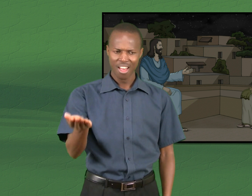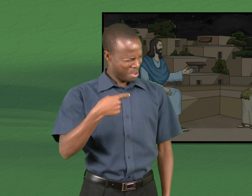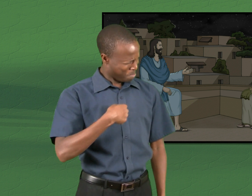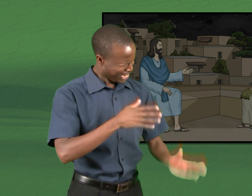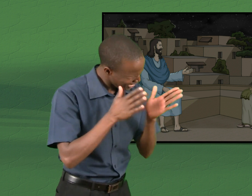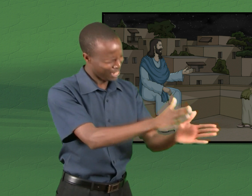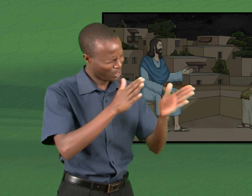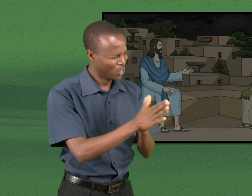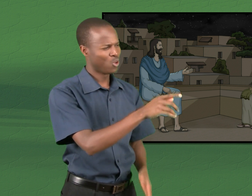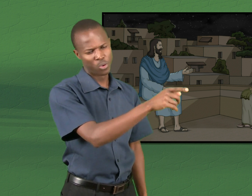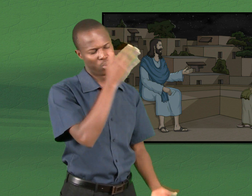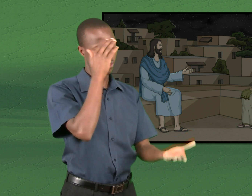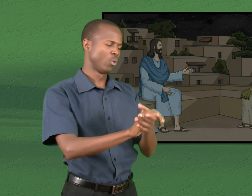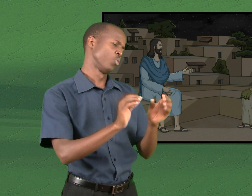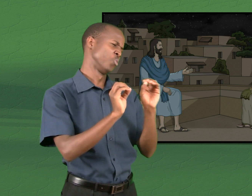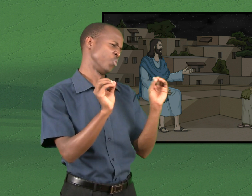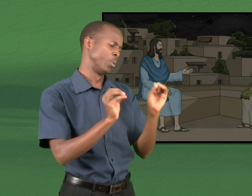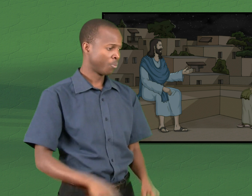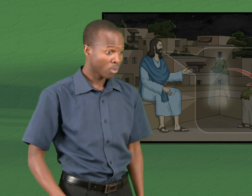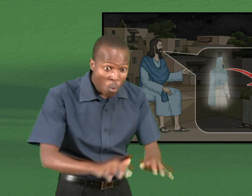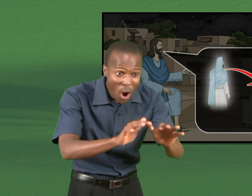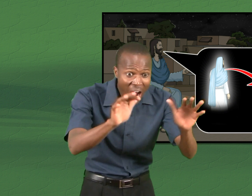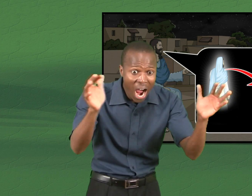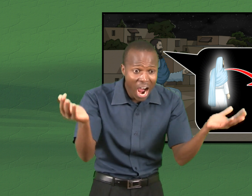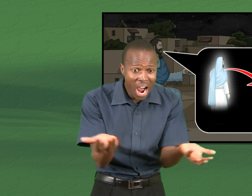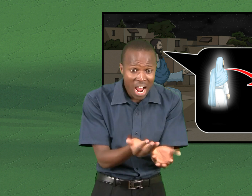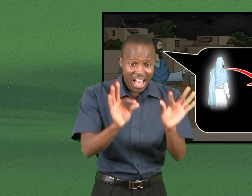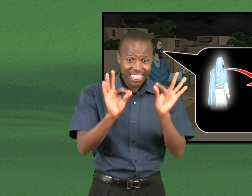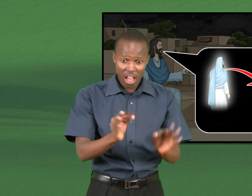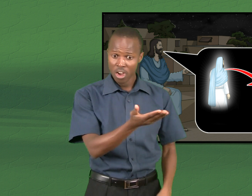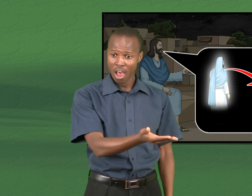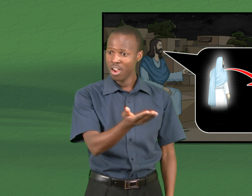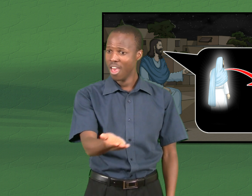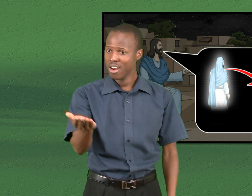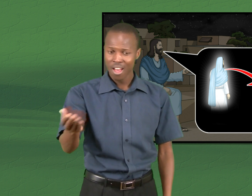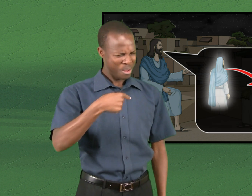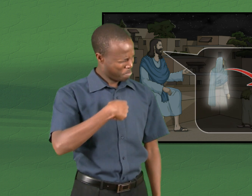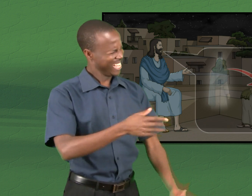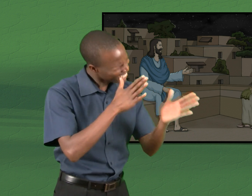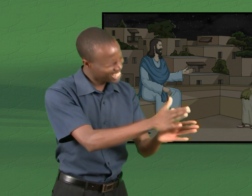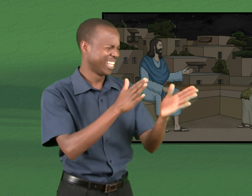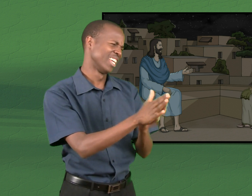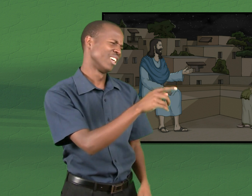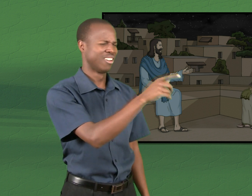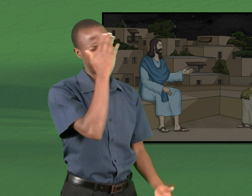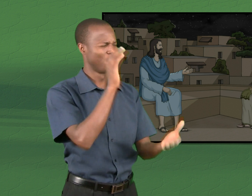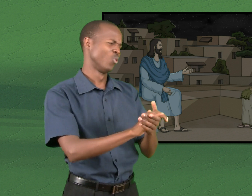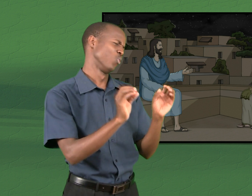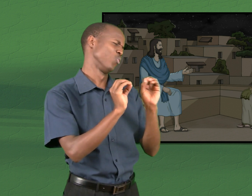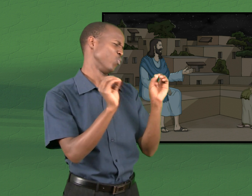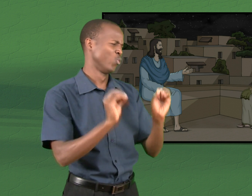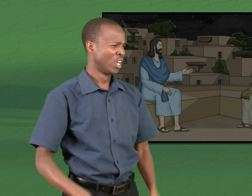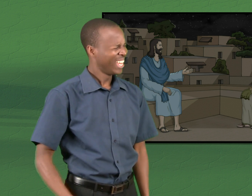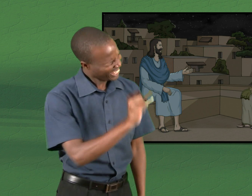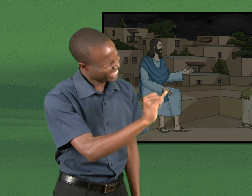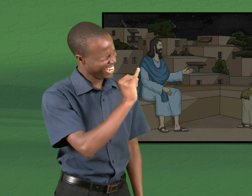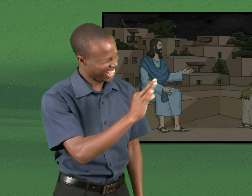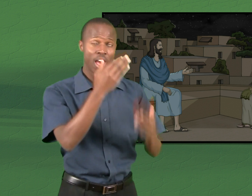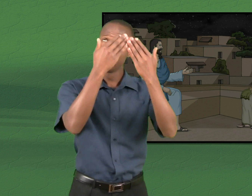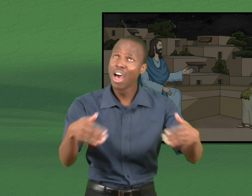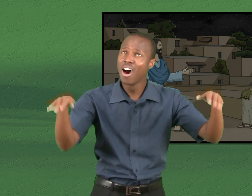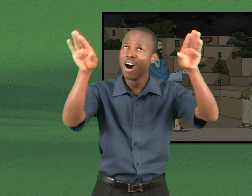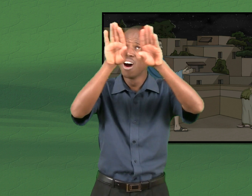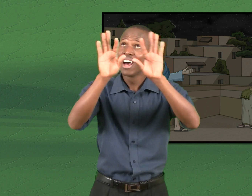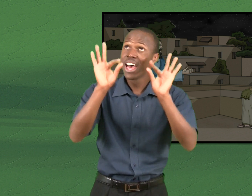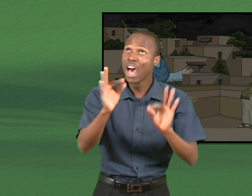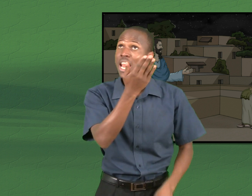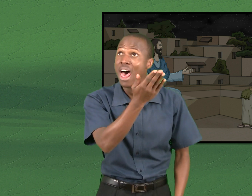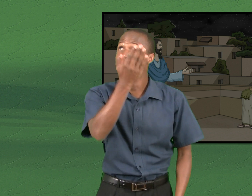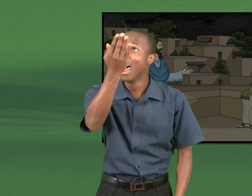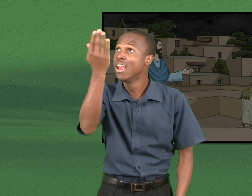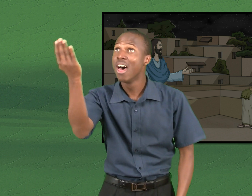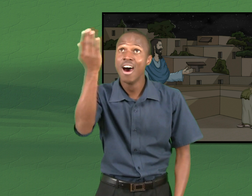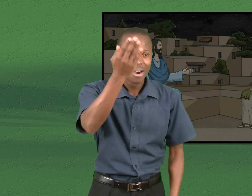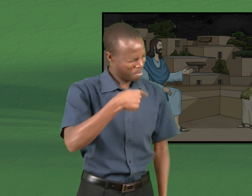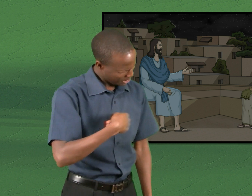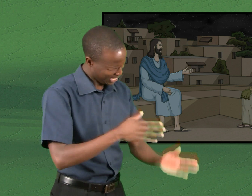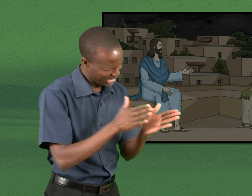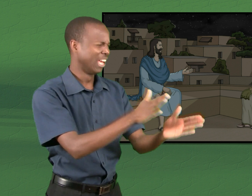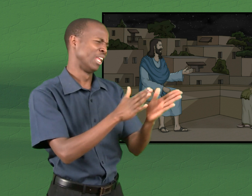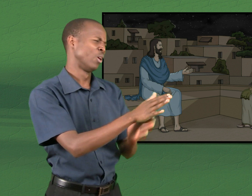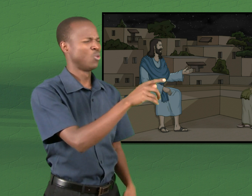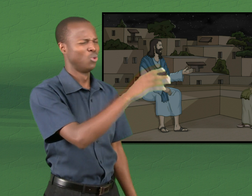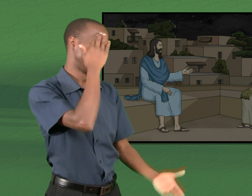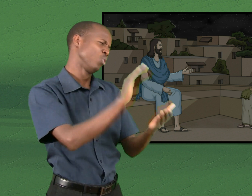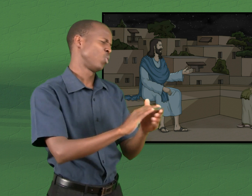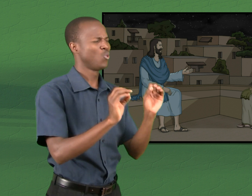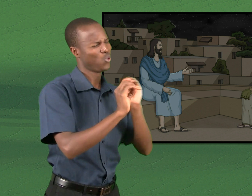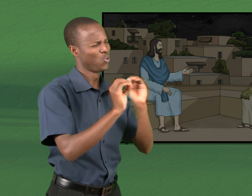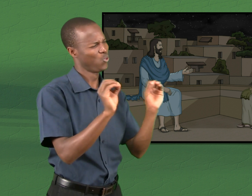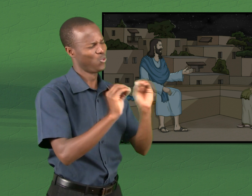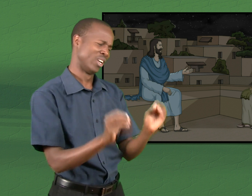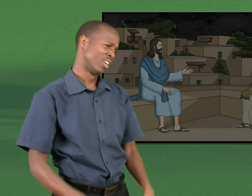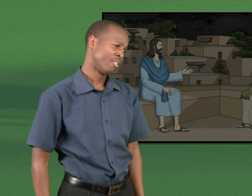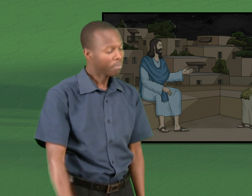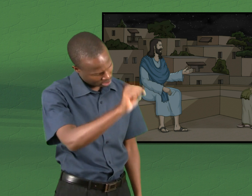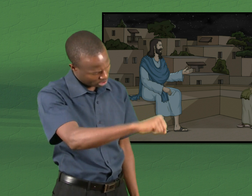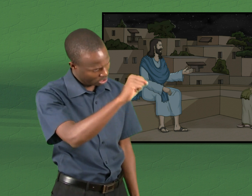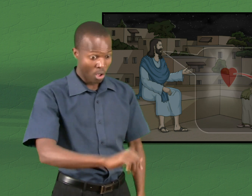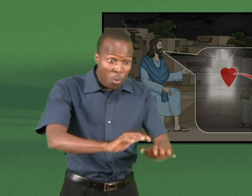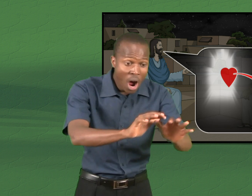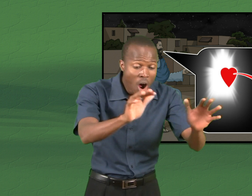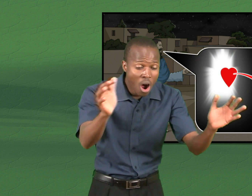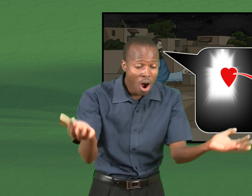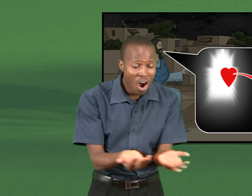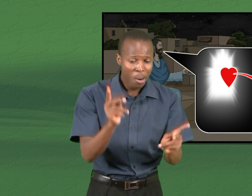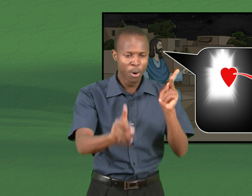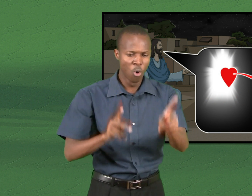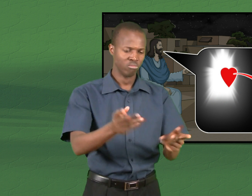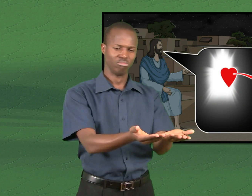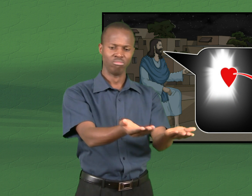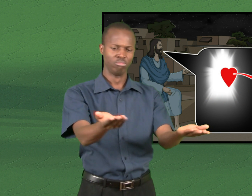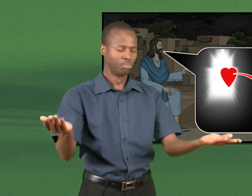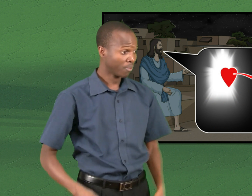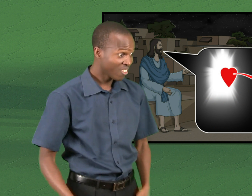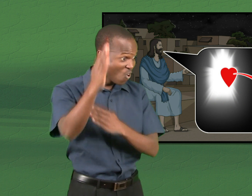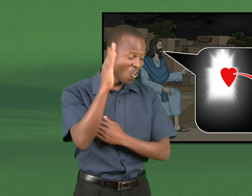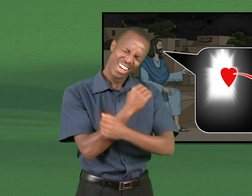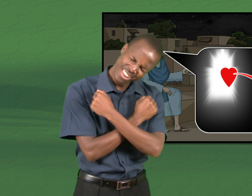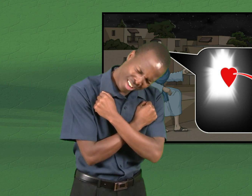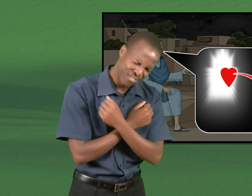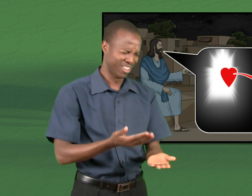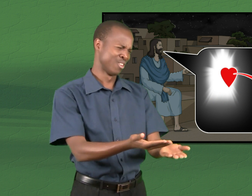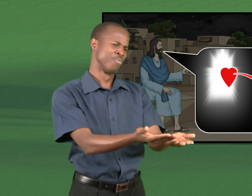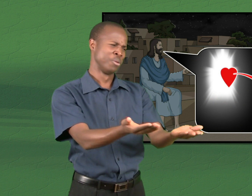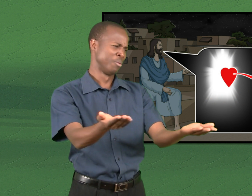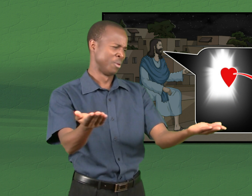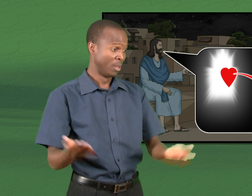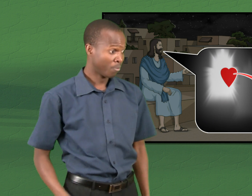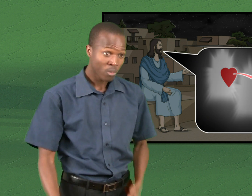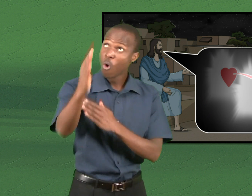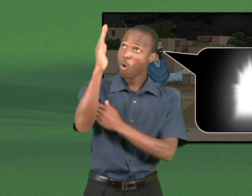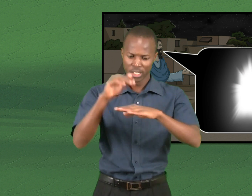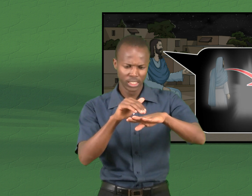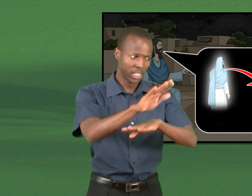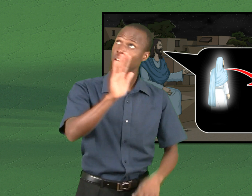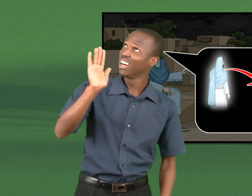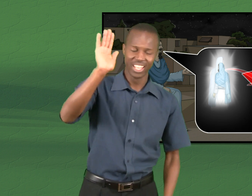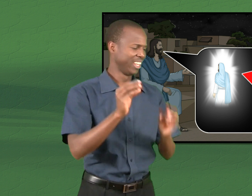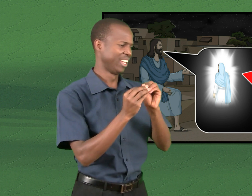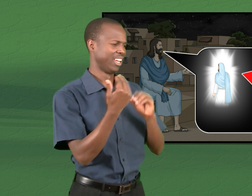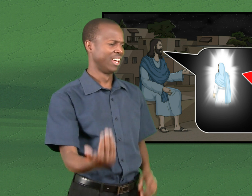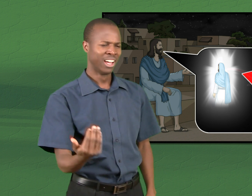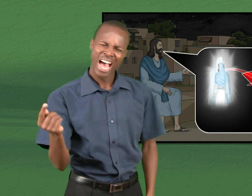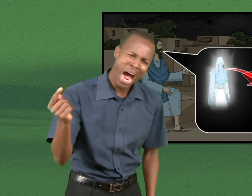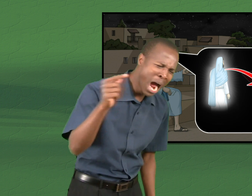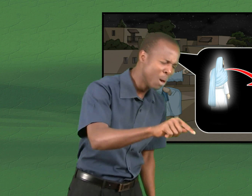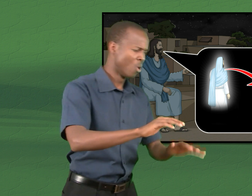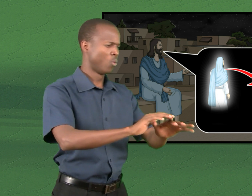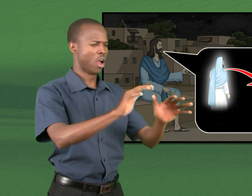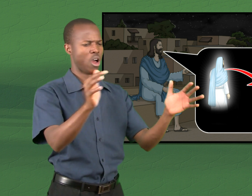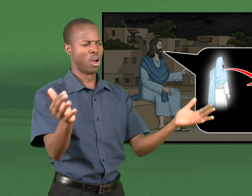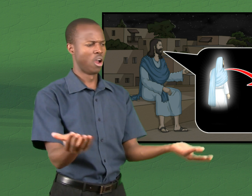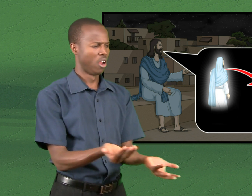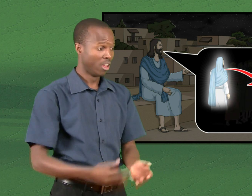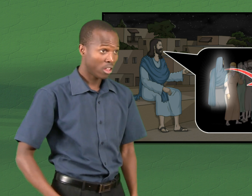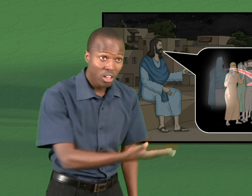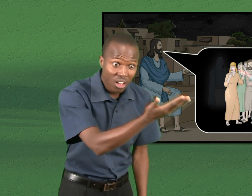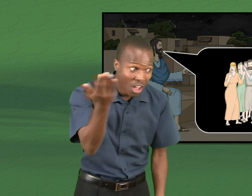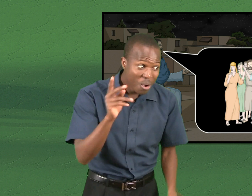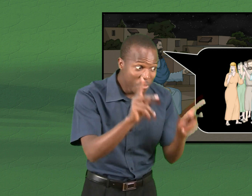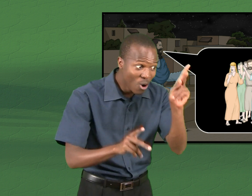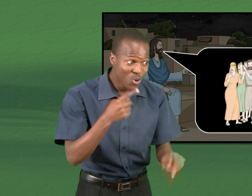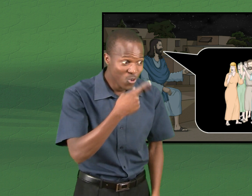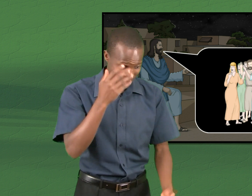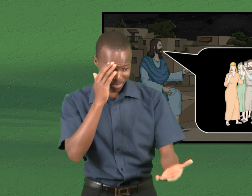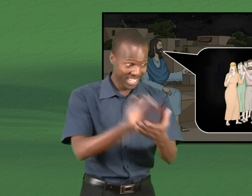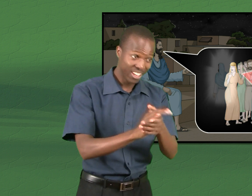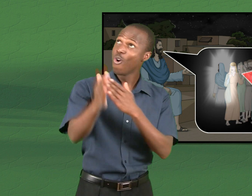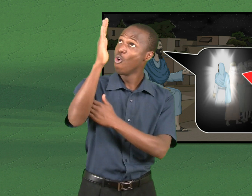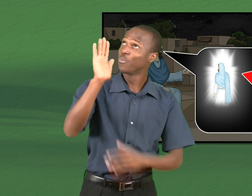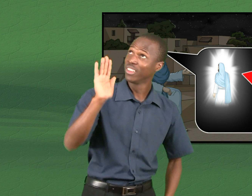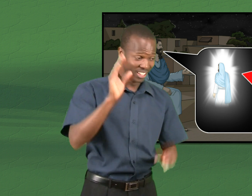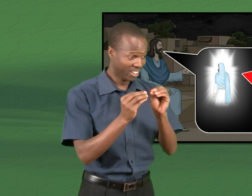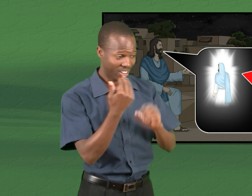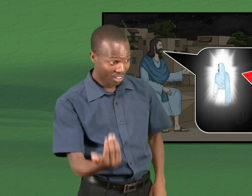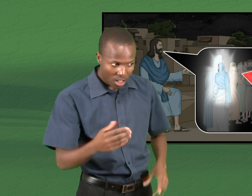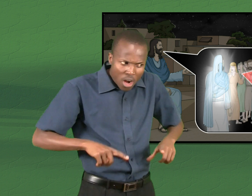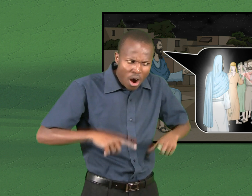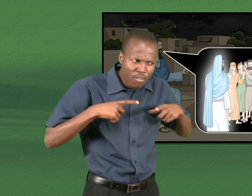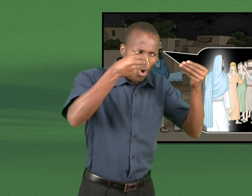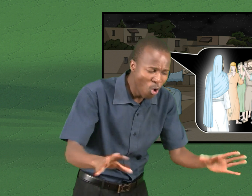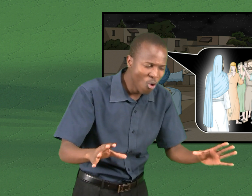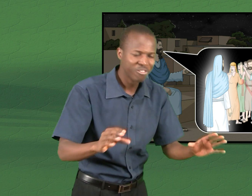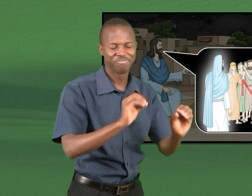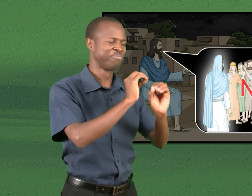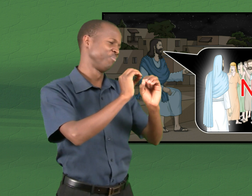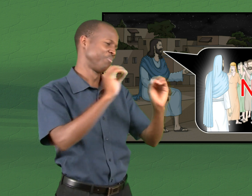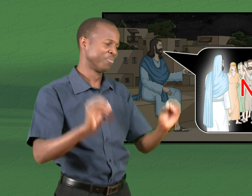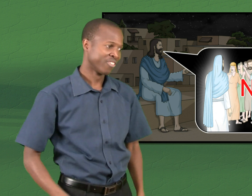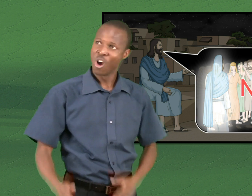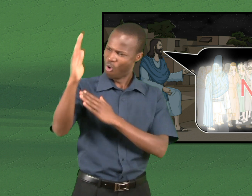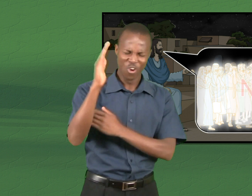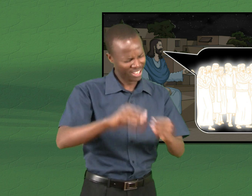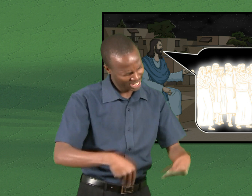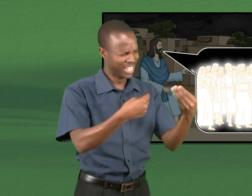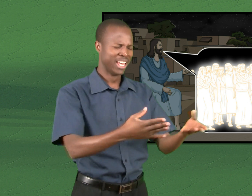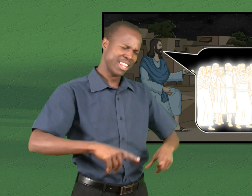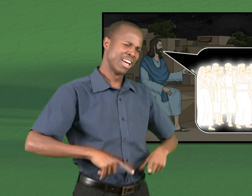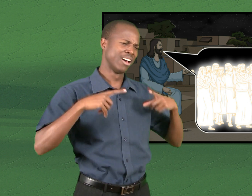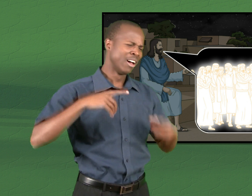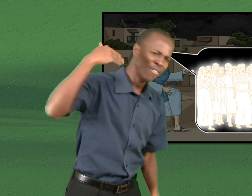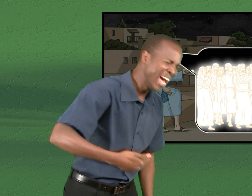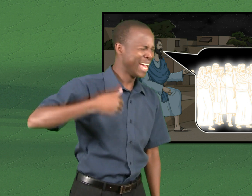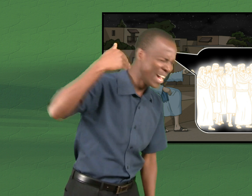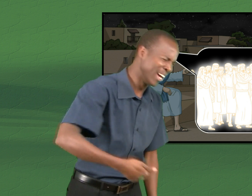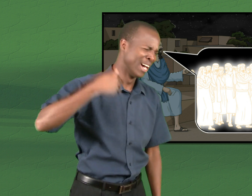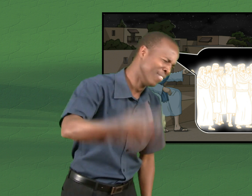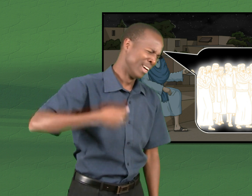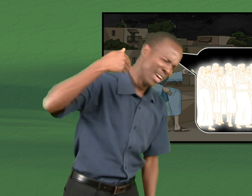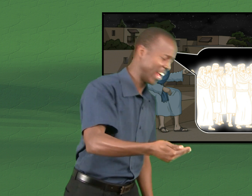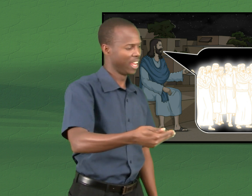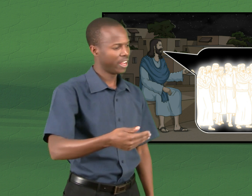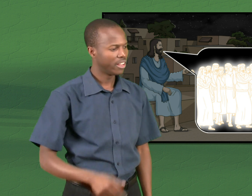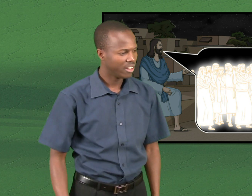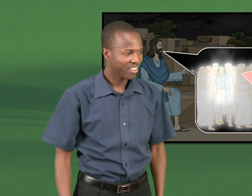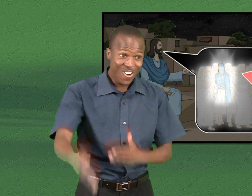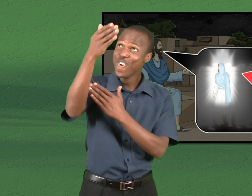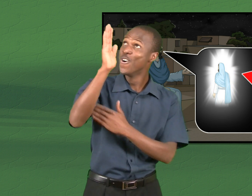If I have told you about earthly things and you do not believe, how will you believe if I tell you about heavenly things? No one has ascended into heaven except the One who descended from heaven—the Son of Man. Just as Moses lifted up the snake in the wilderness, so the Son of Man must be lifted up, that everyone who believes in Him may have eternal life.